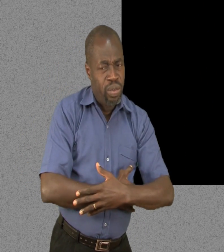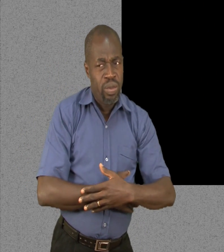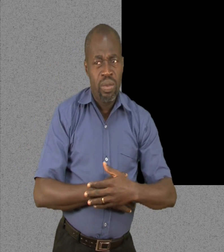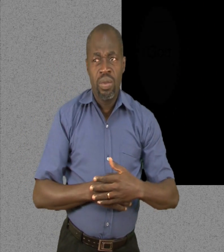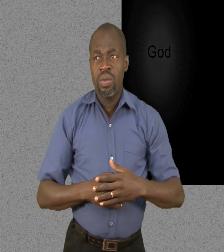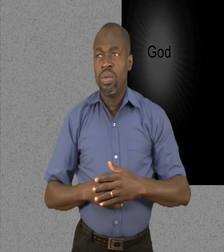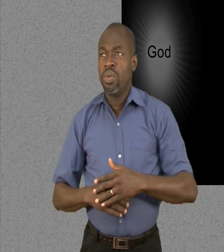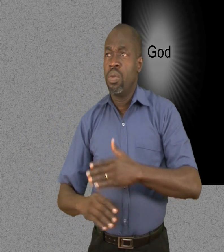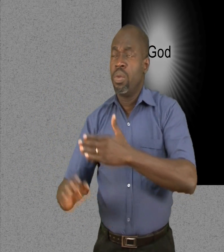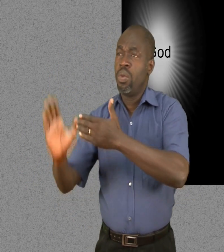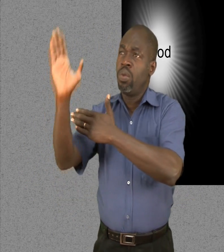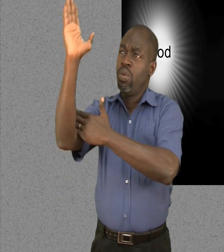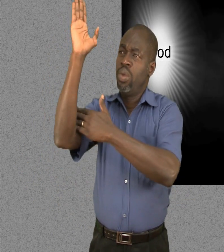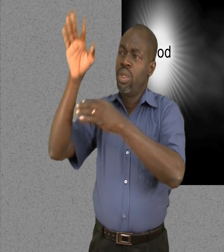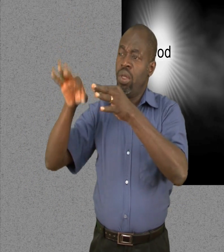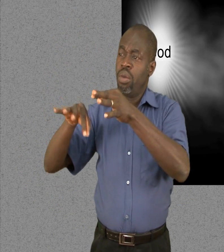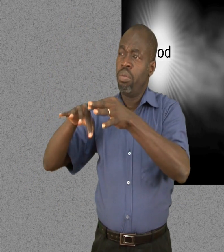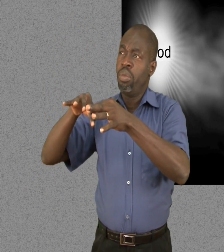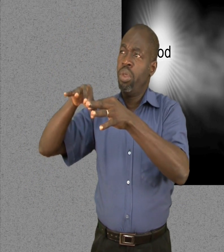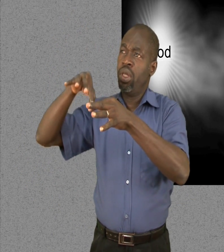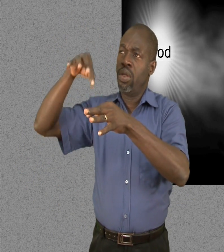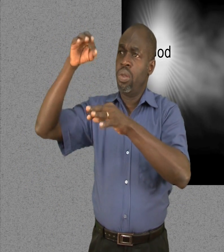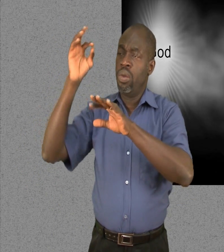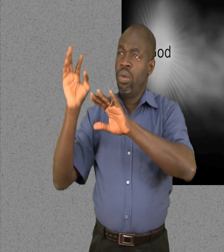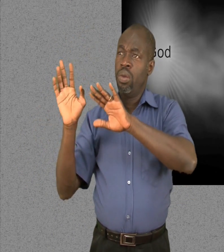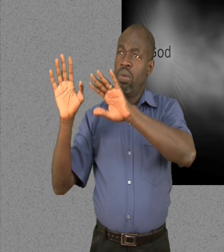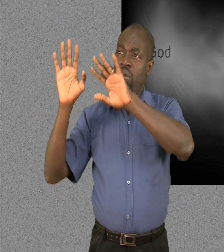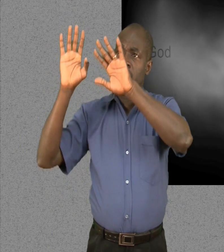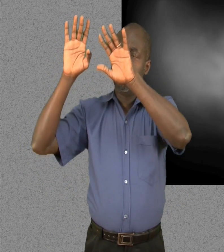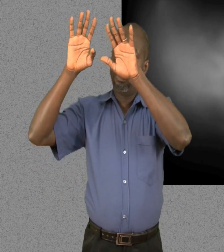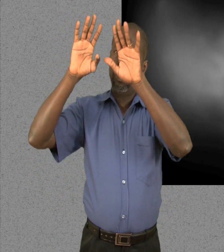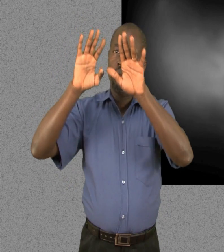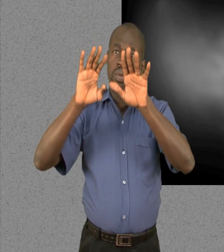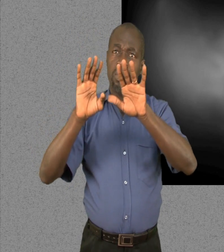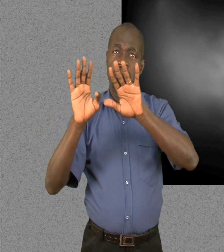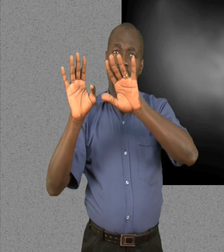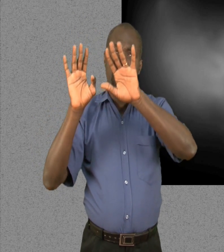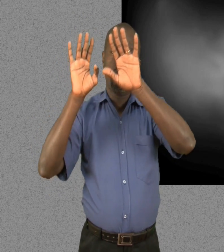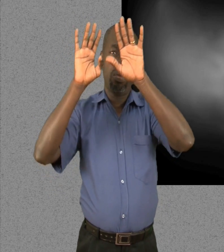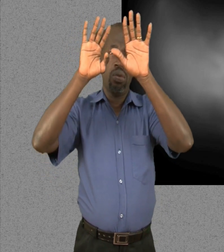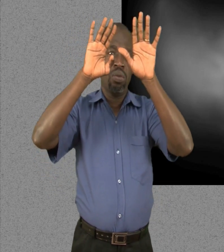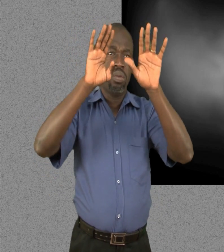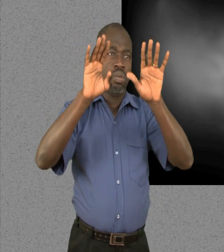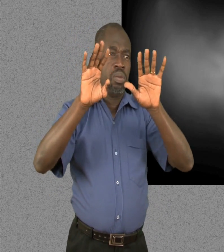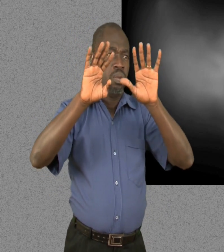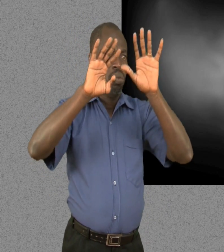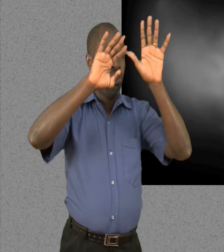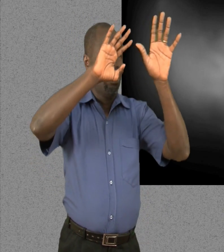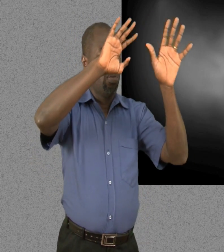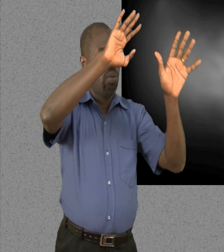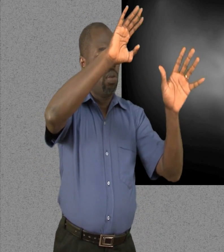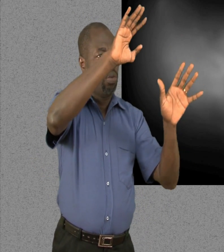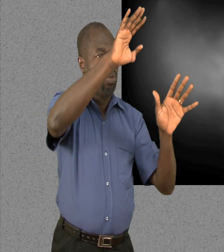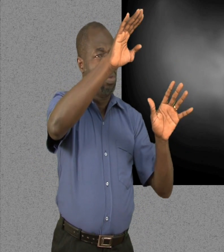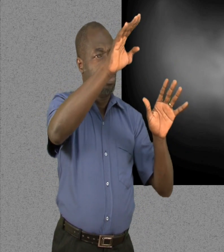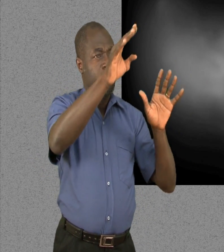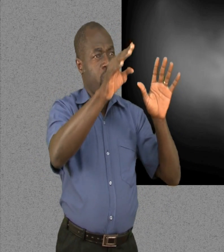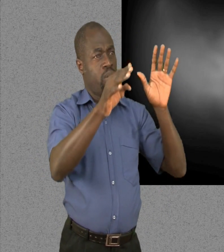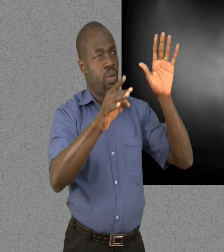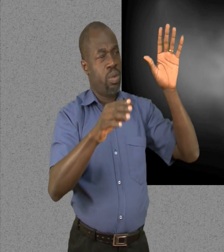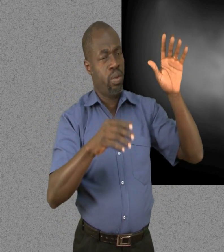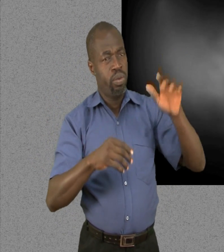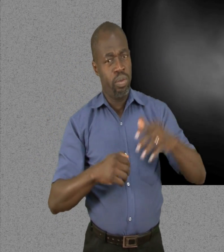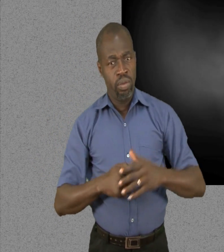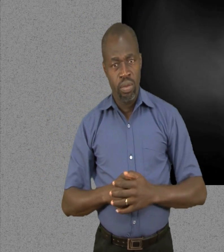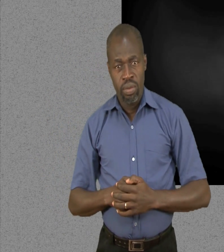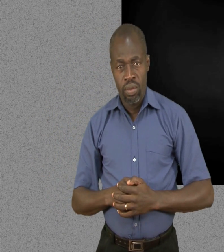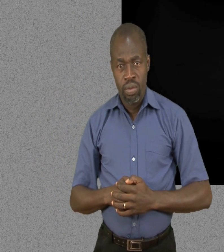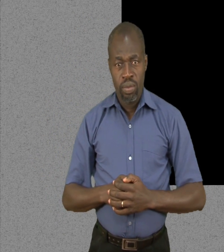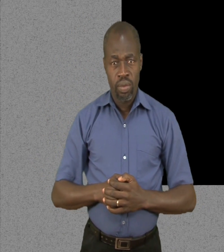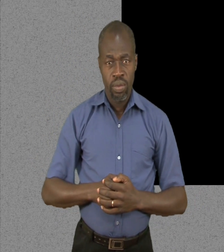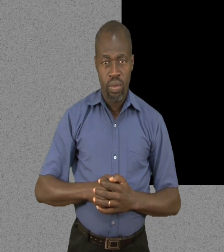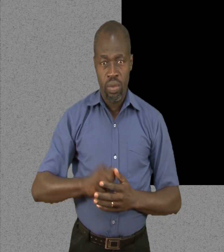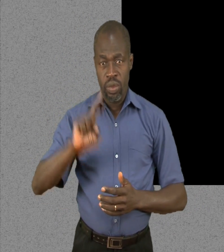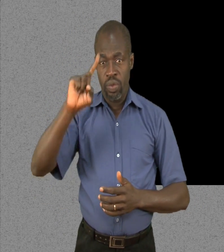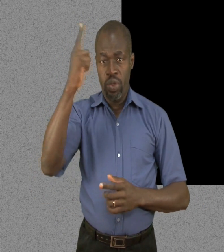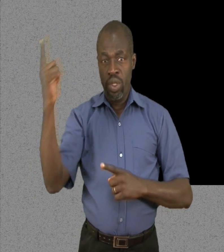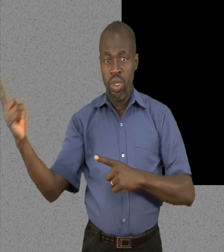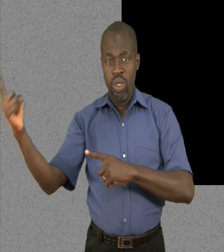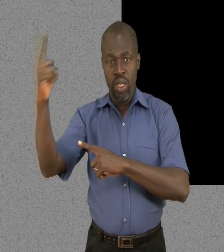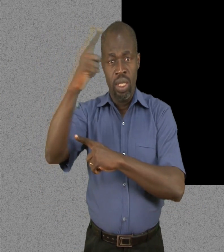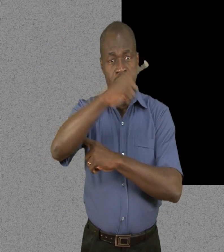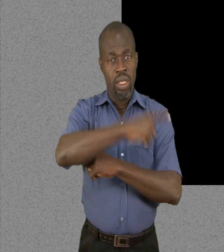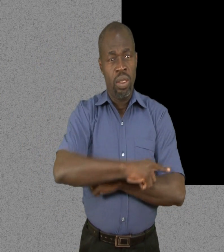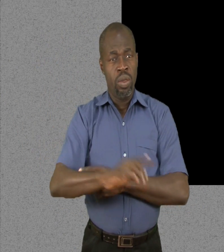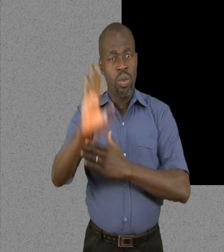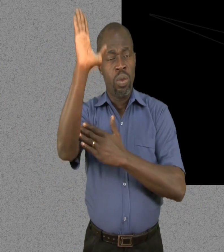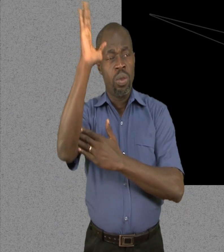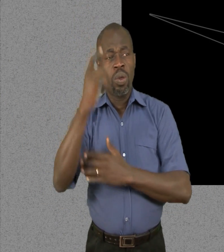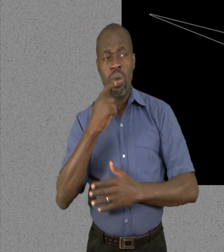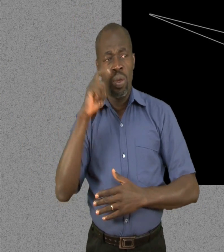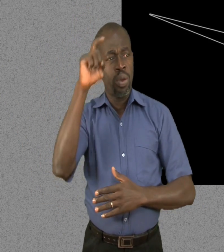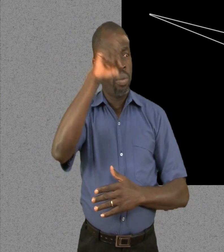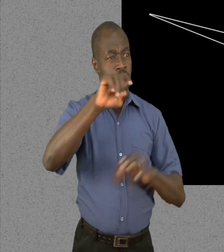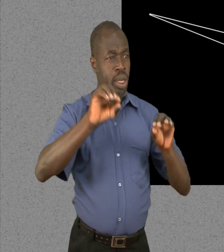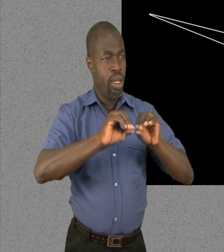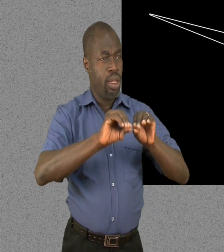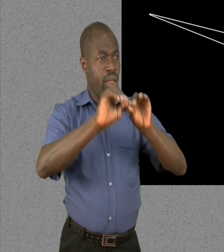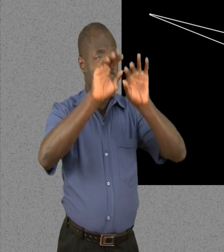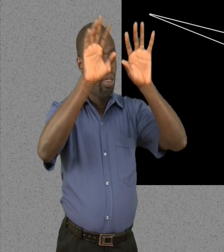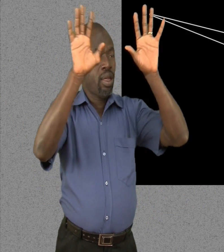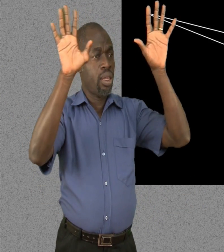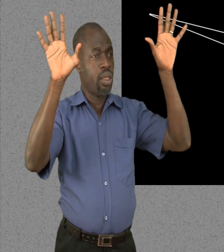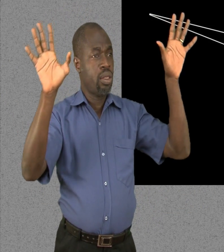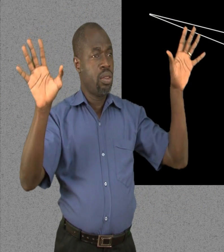And the Spirit of God was hovering over the surface of the waters.